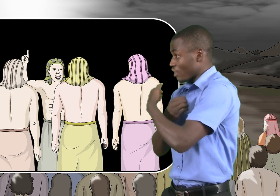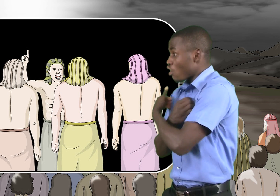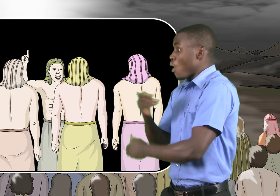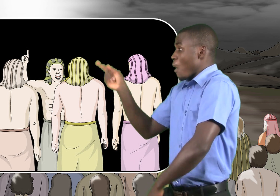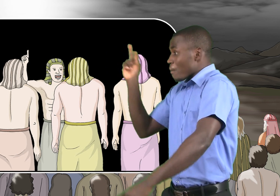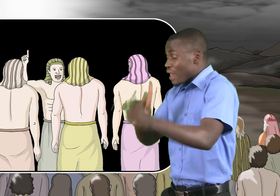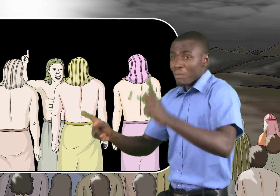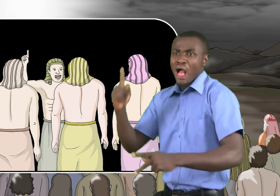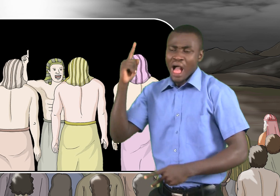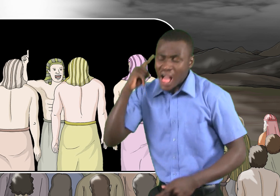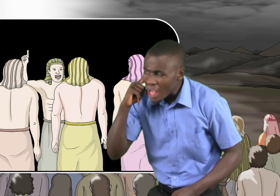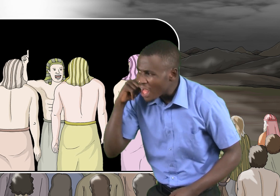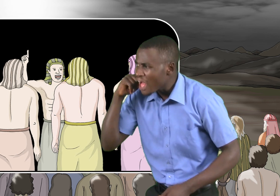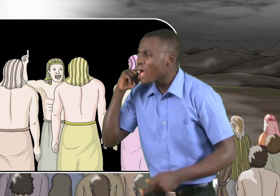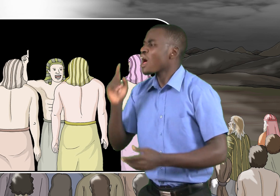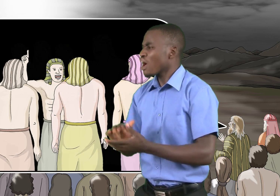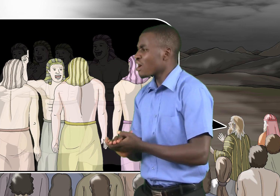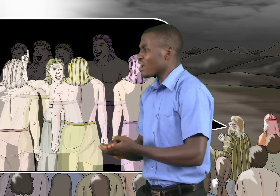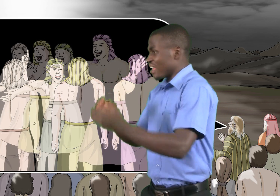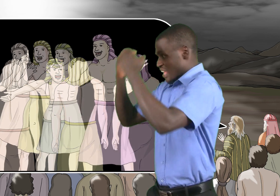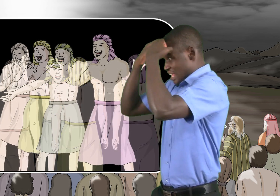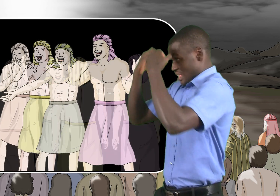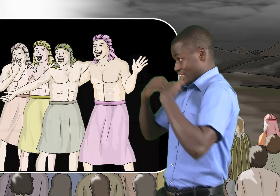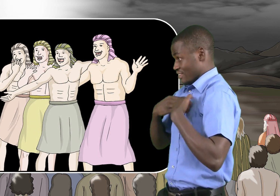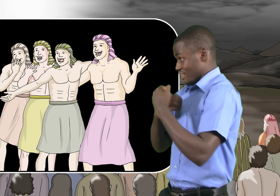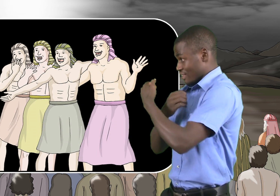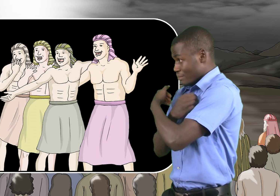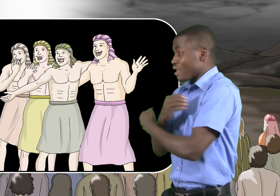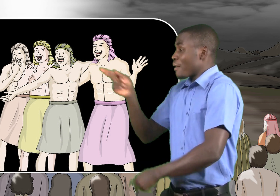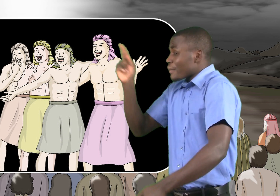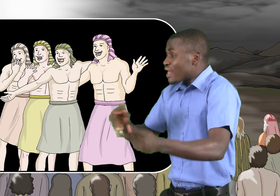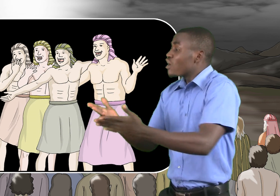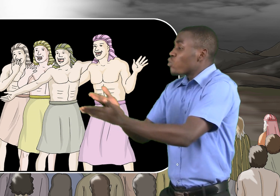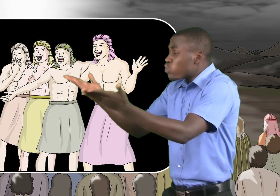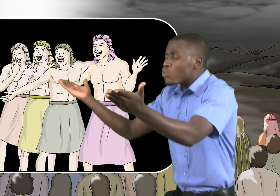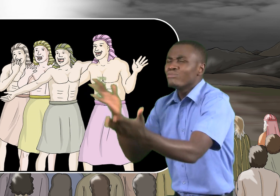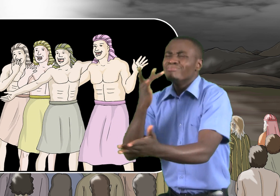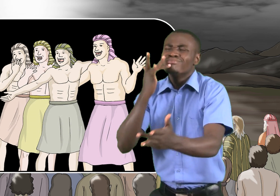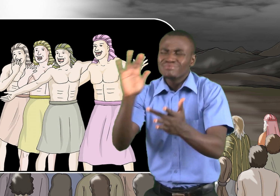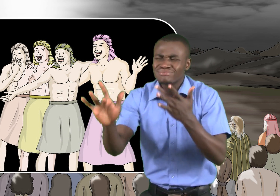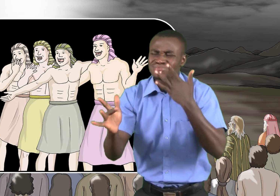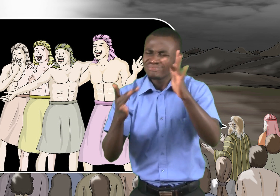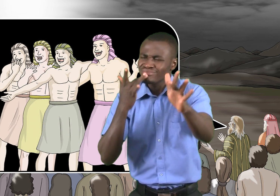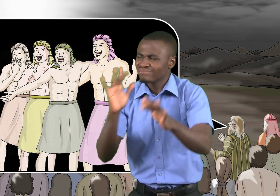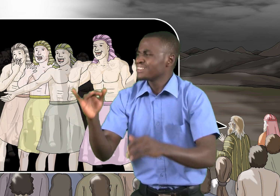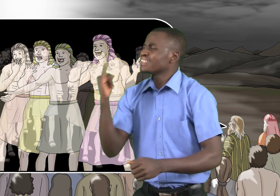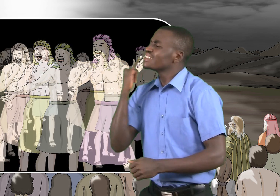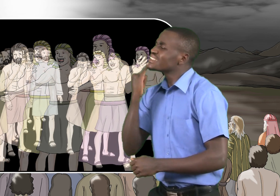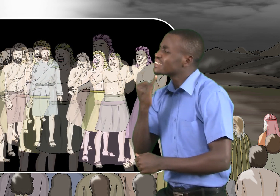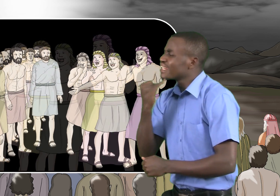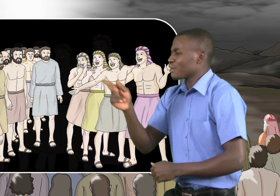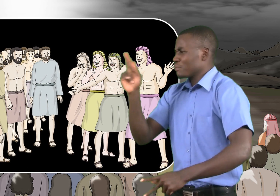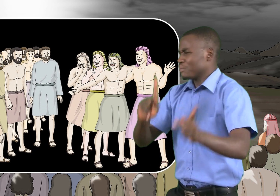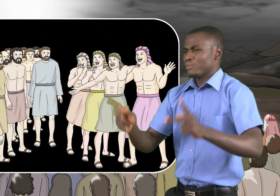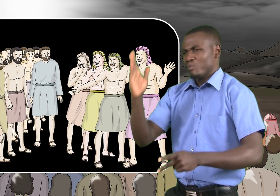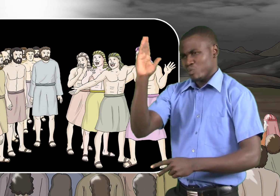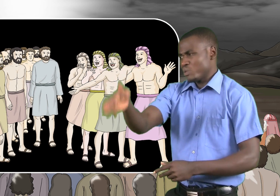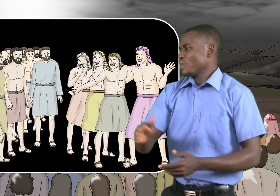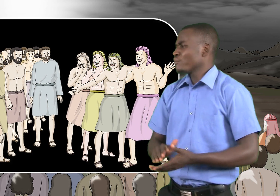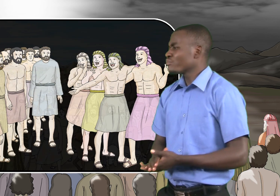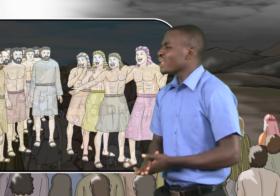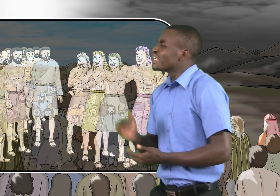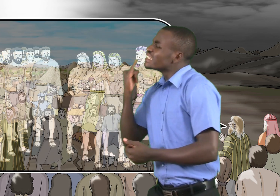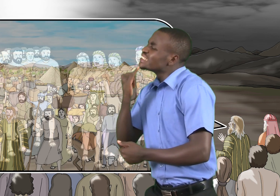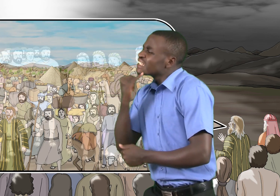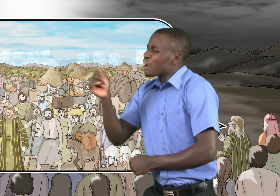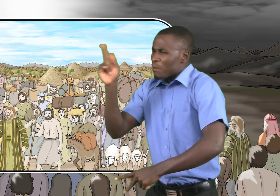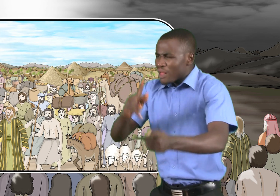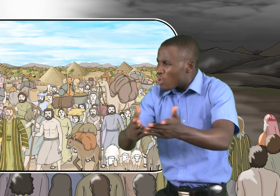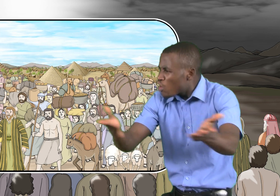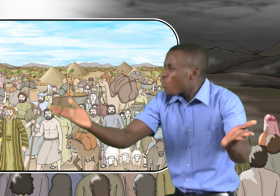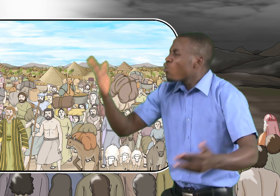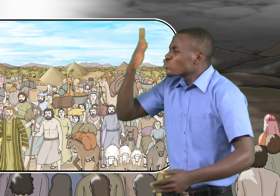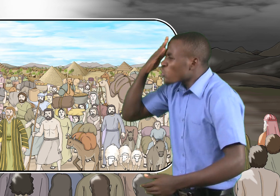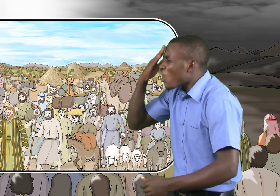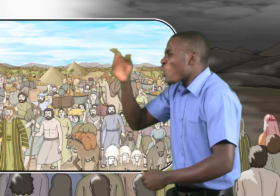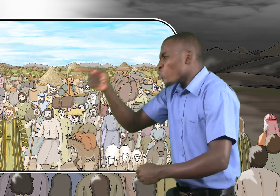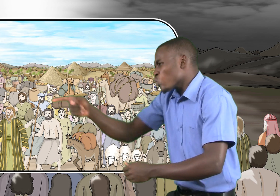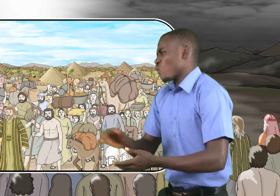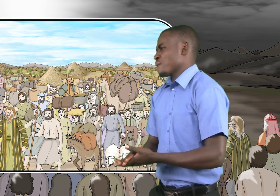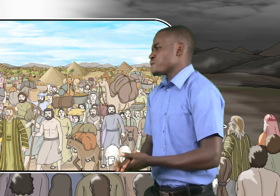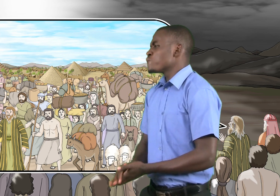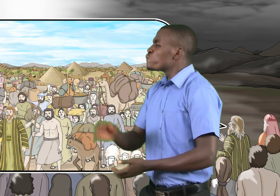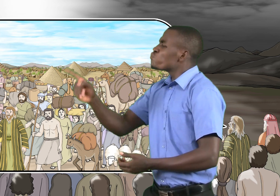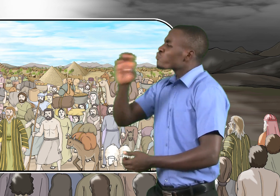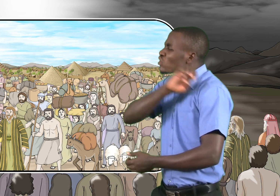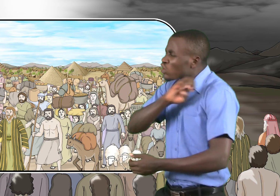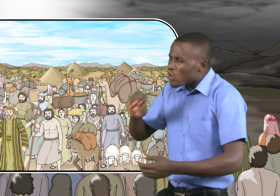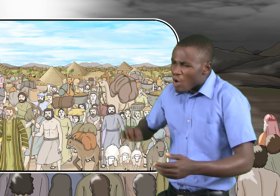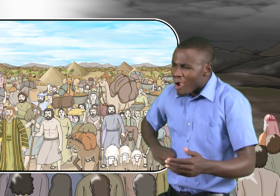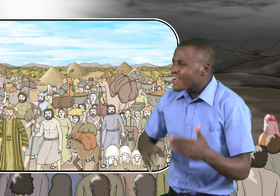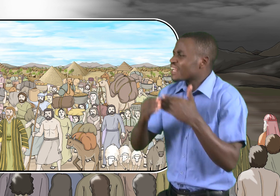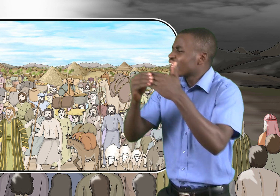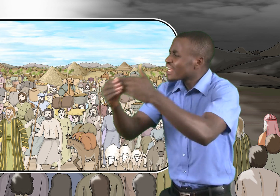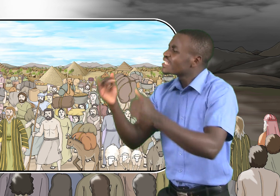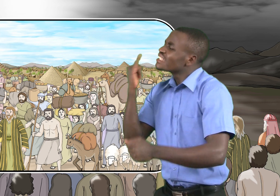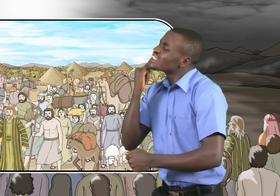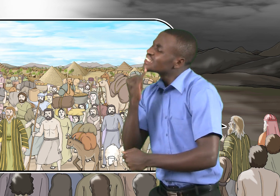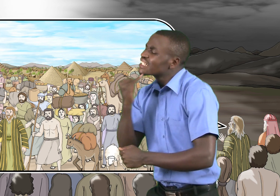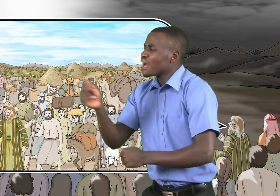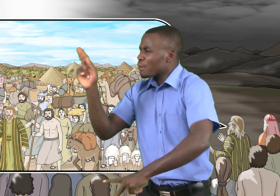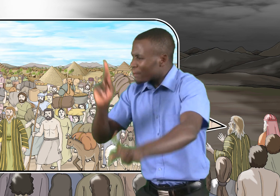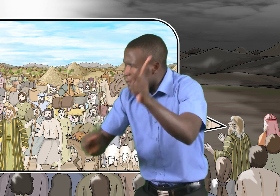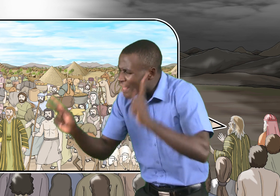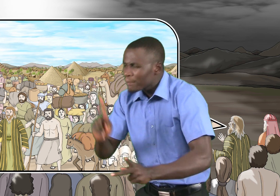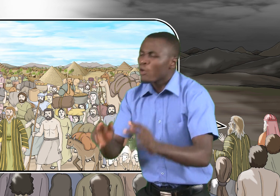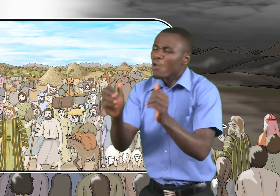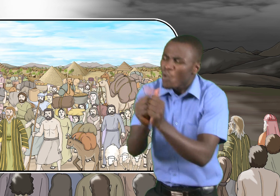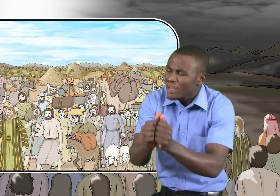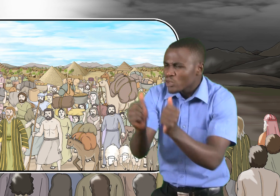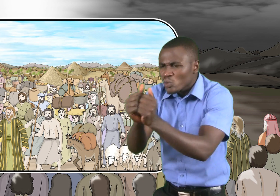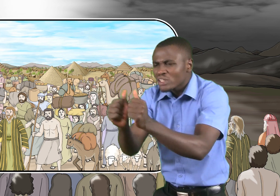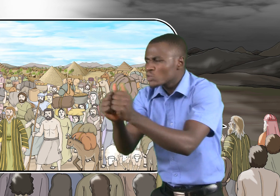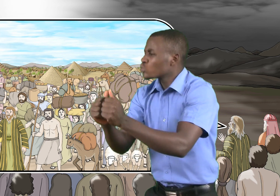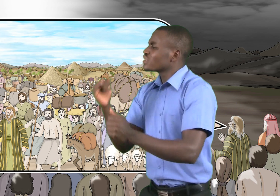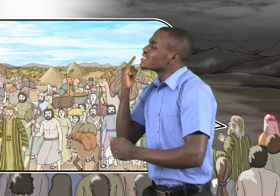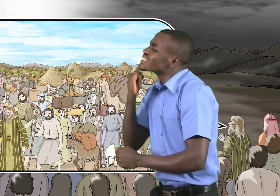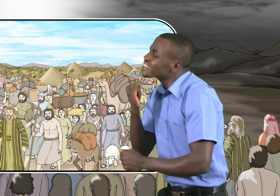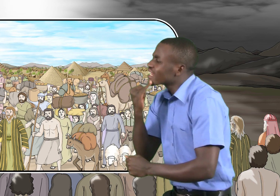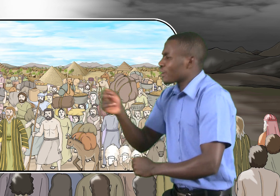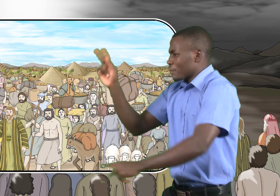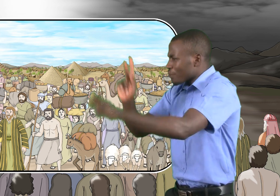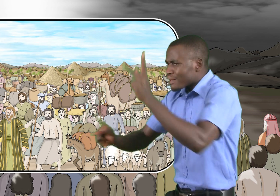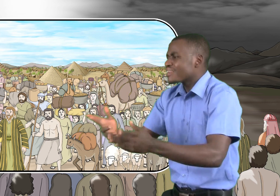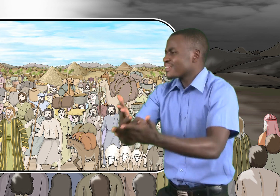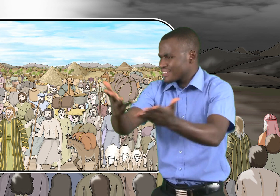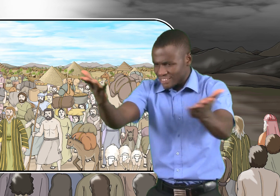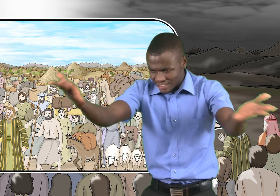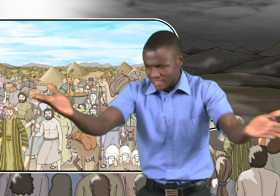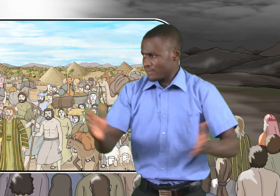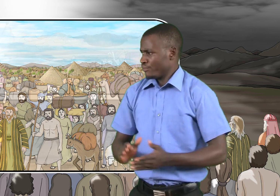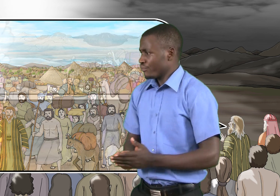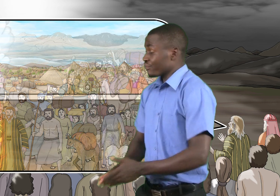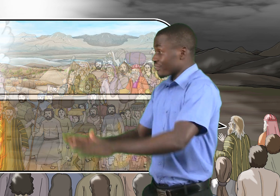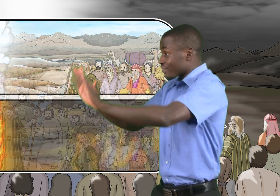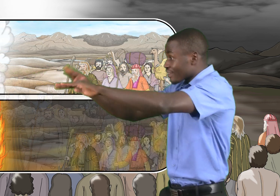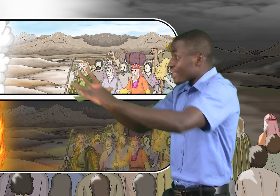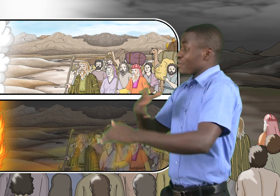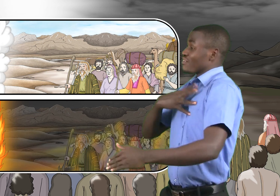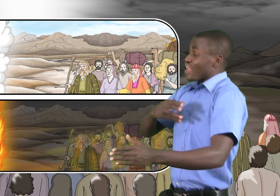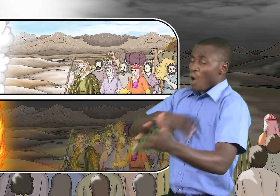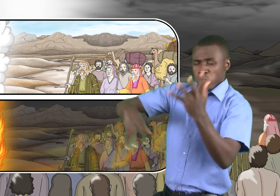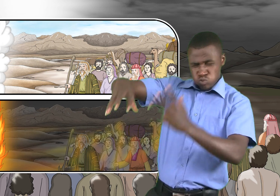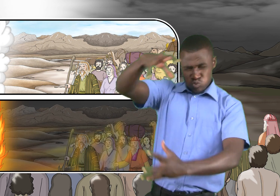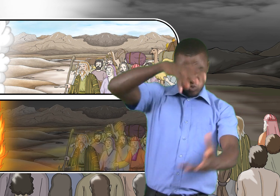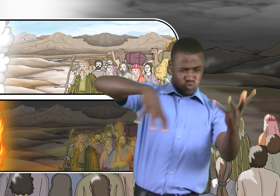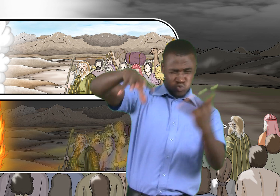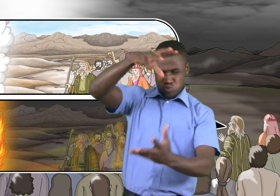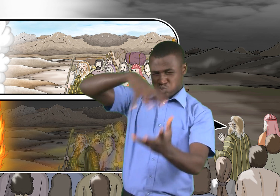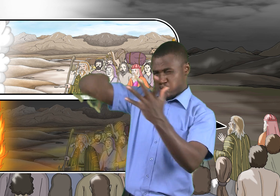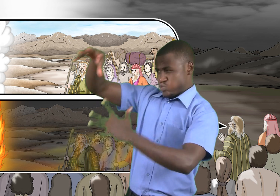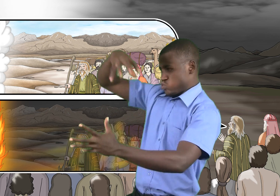And they will tell it to the inhabitants of this land.